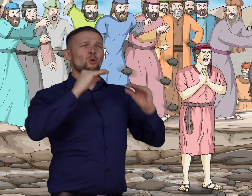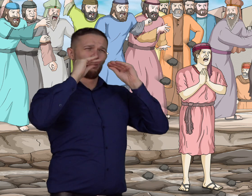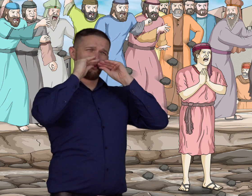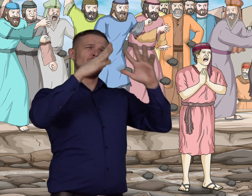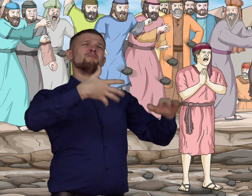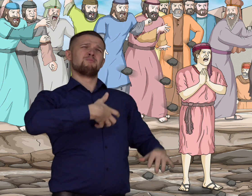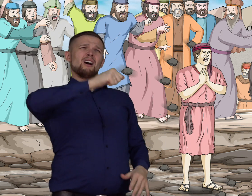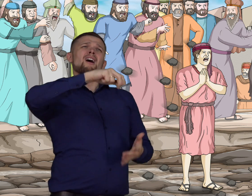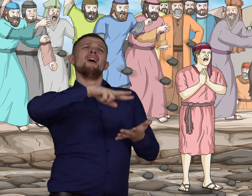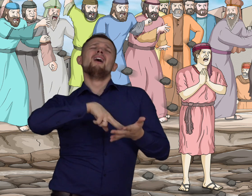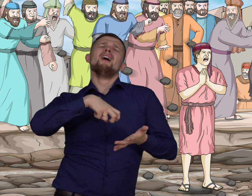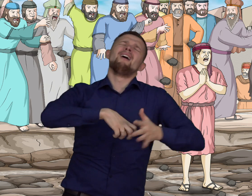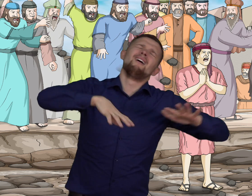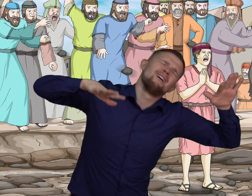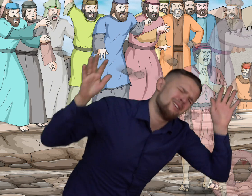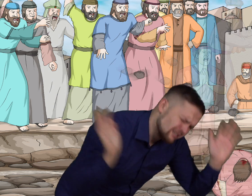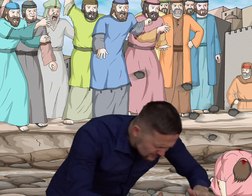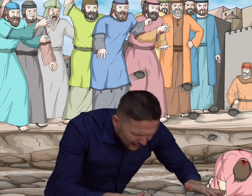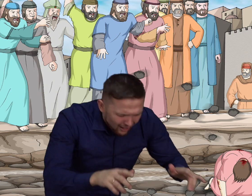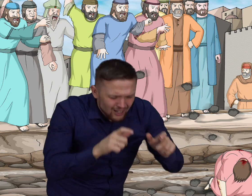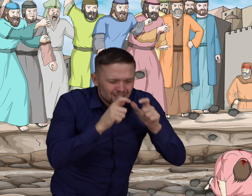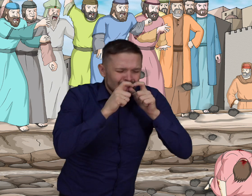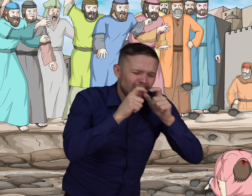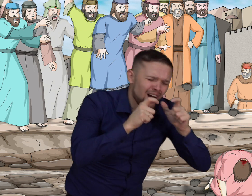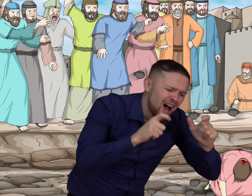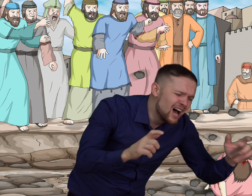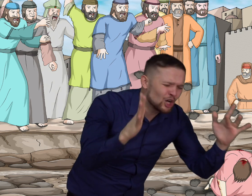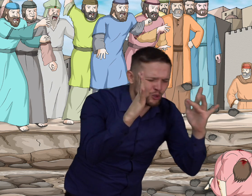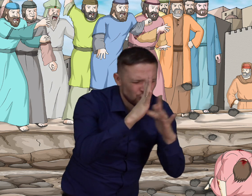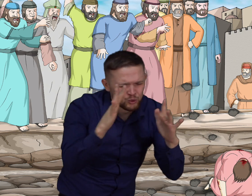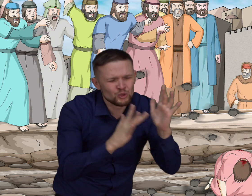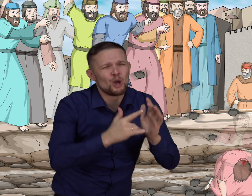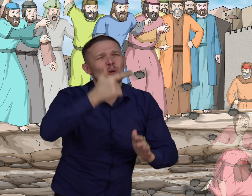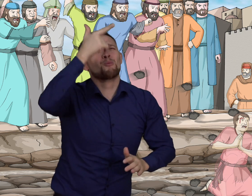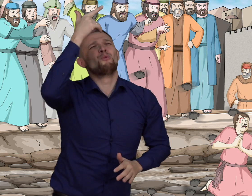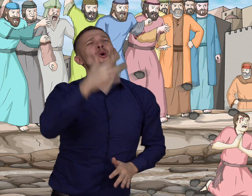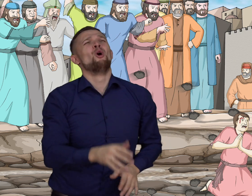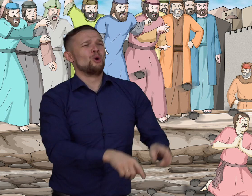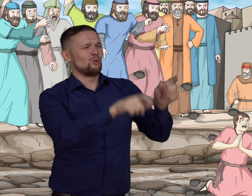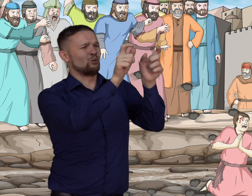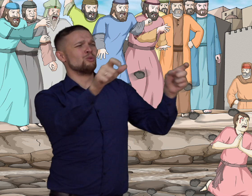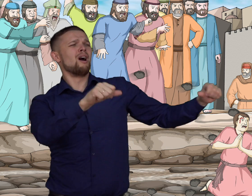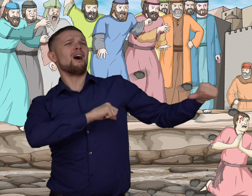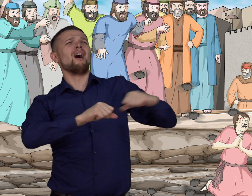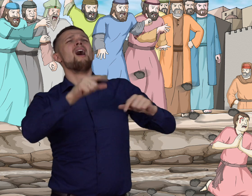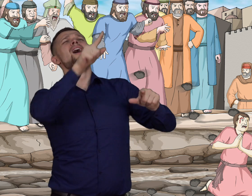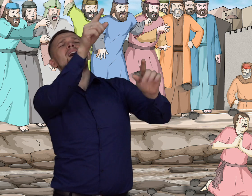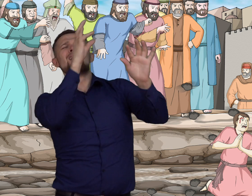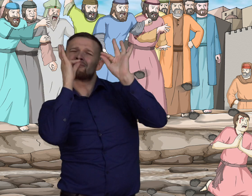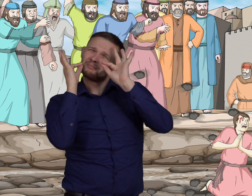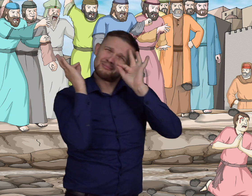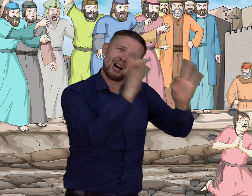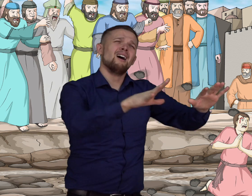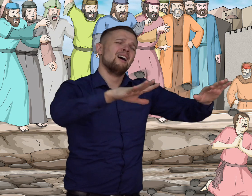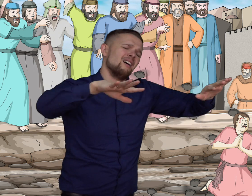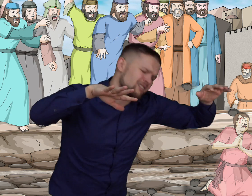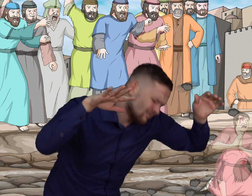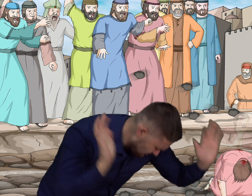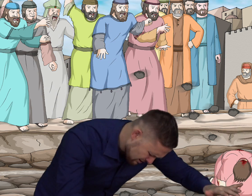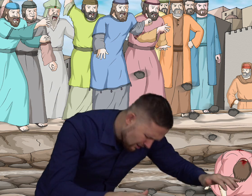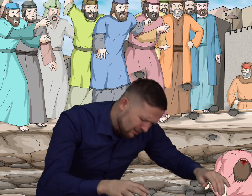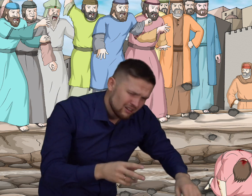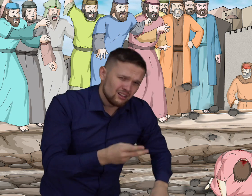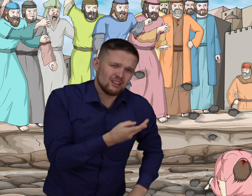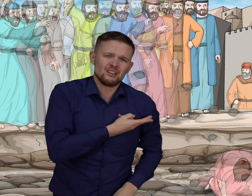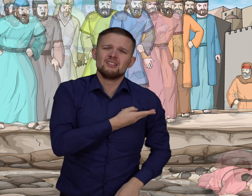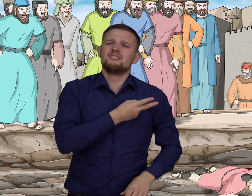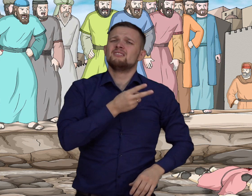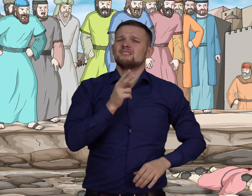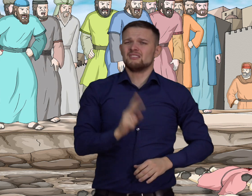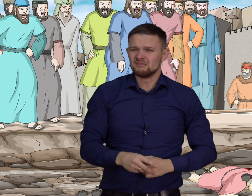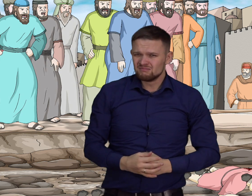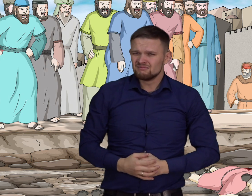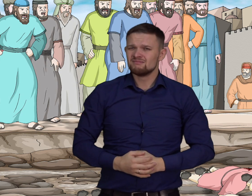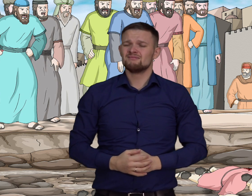Falling on his knees, he cried out in a loud voice, “Lord, do not hold this sin against them.”